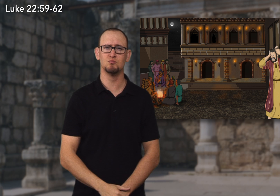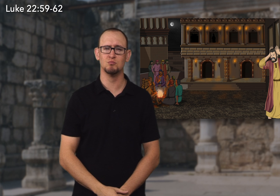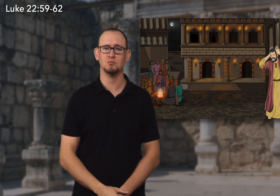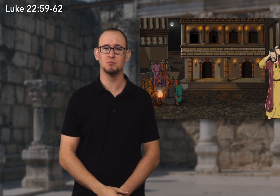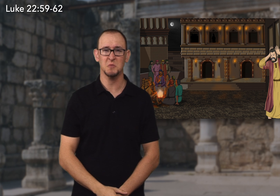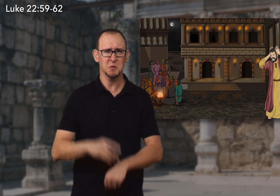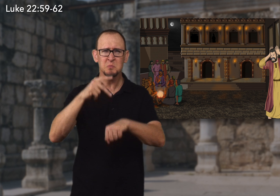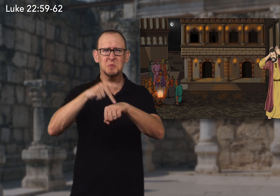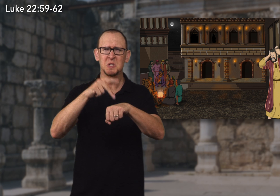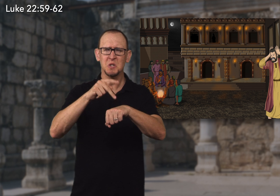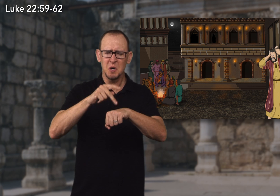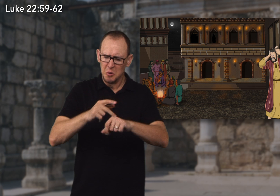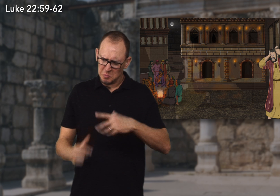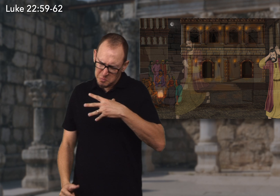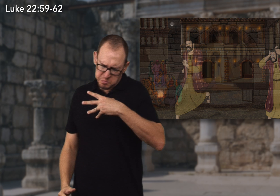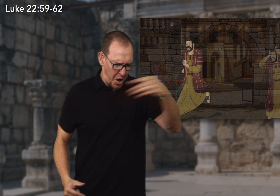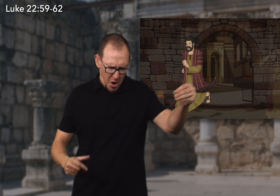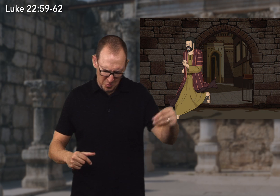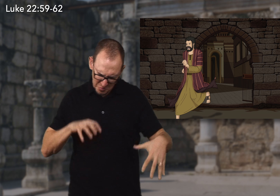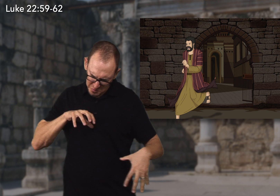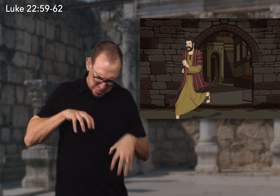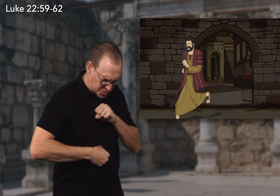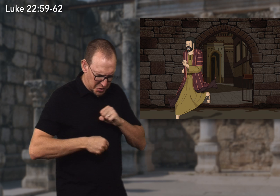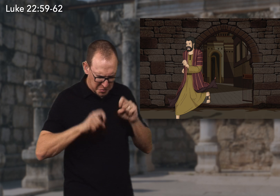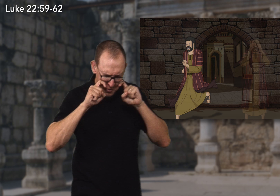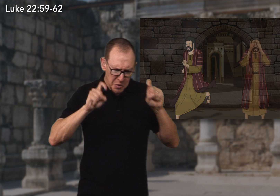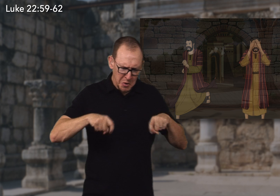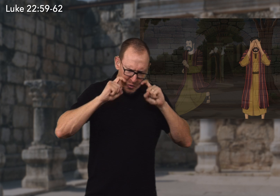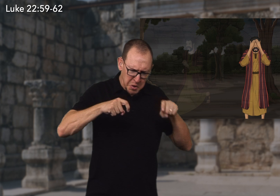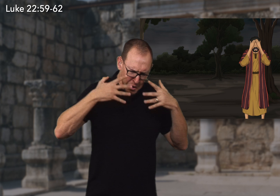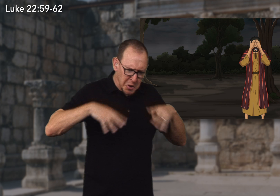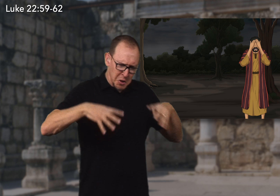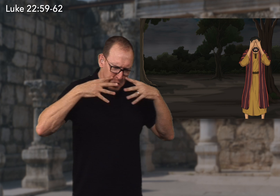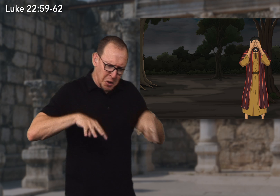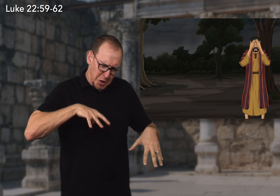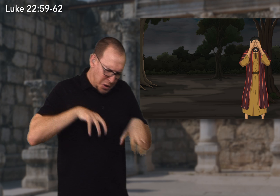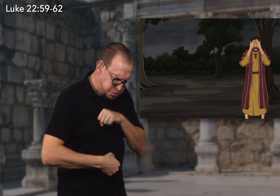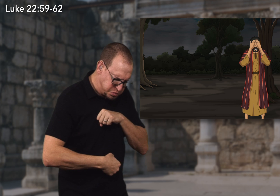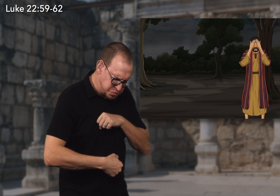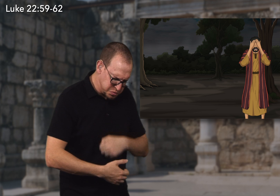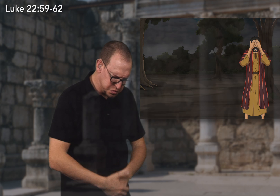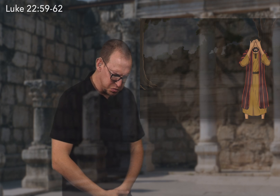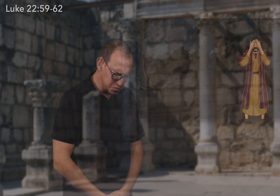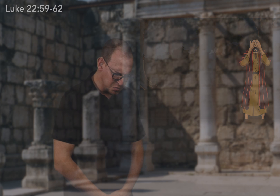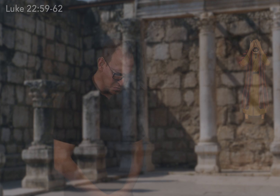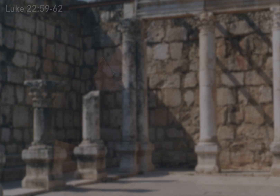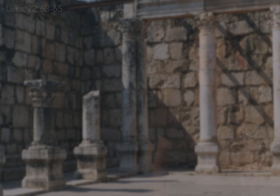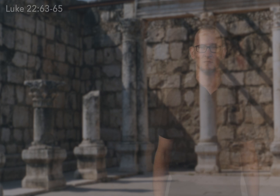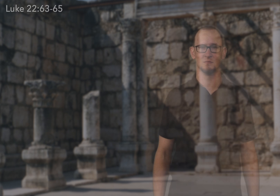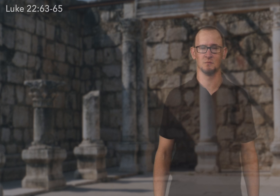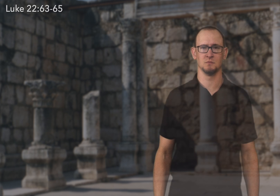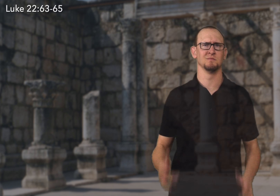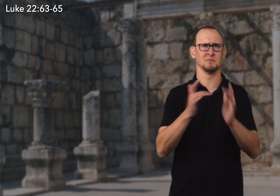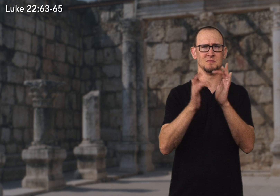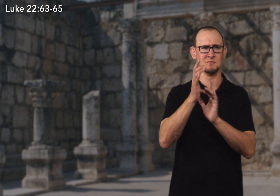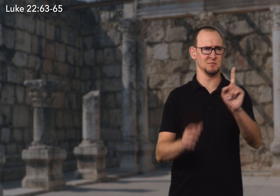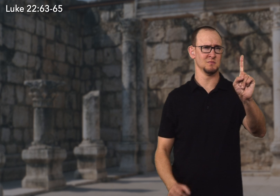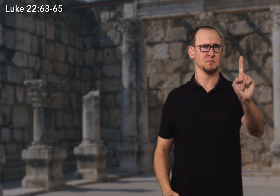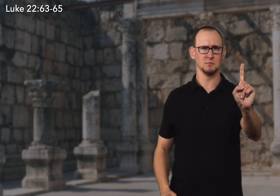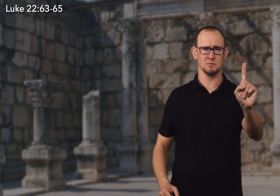And he went outside and wept bitterly.